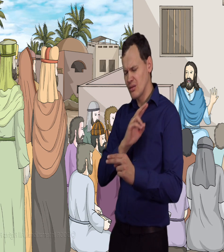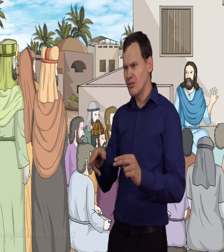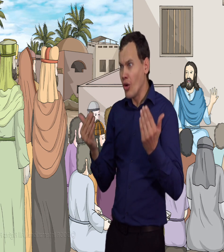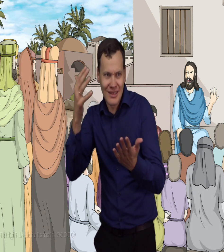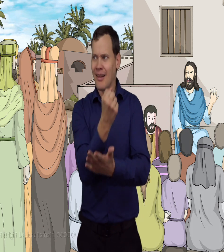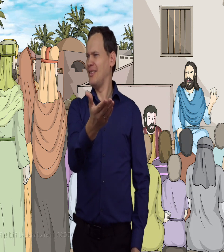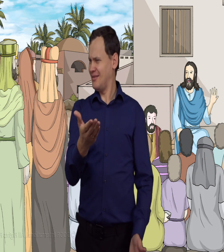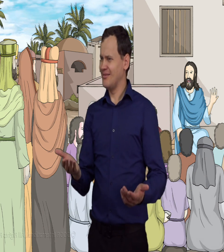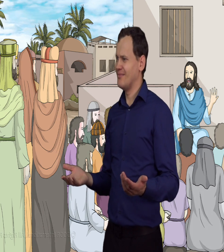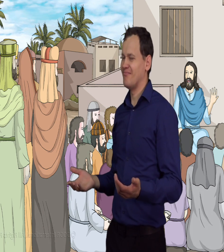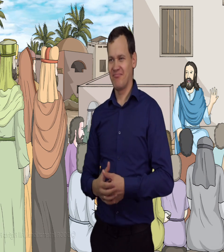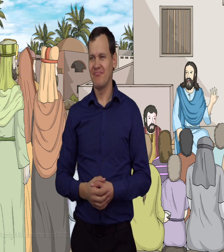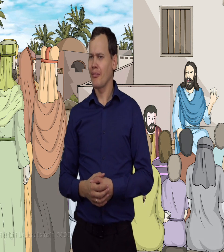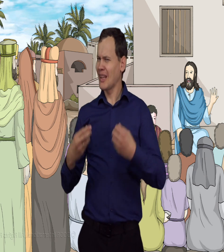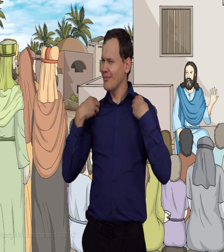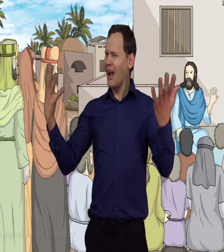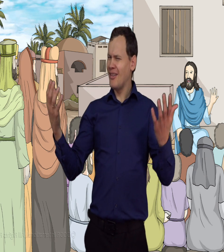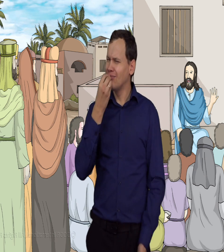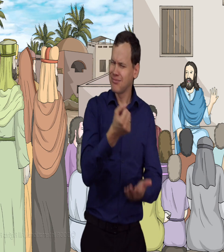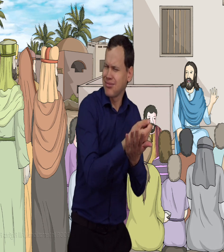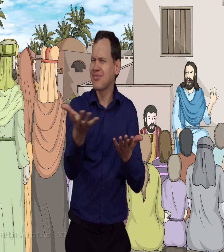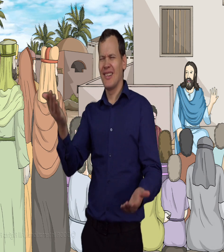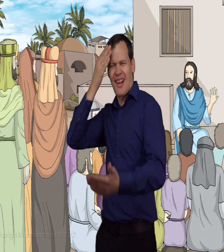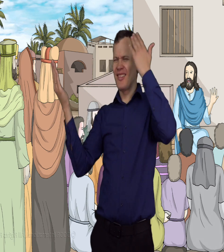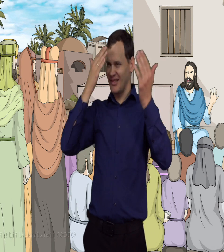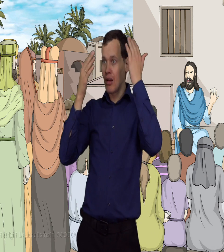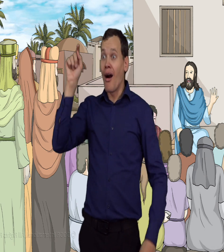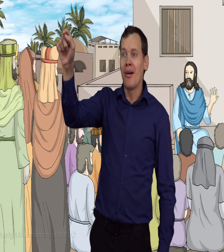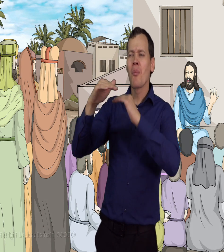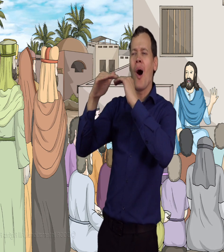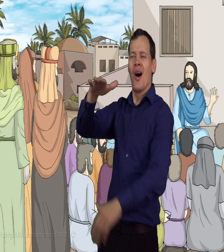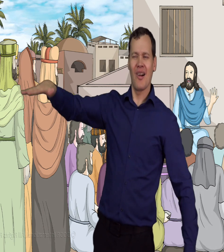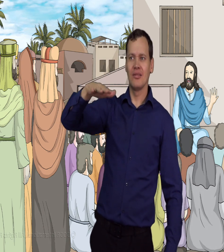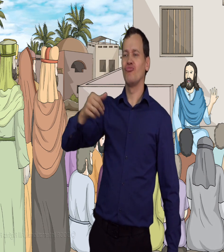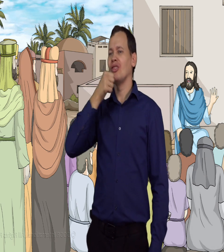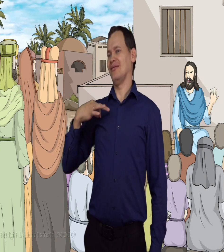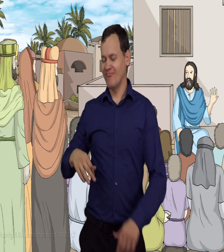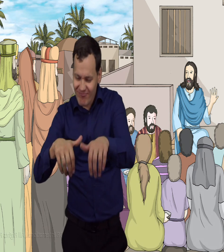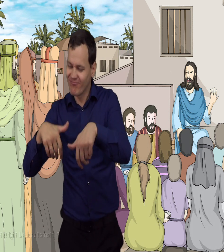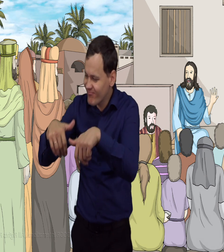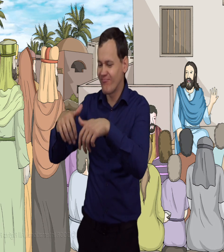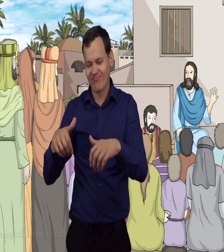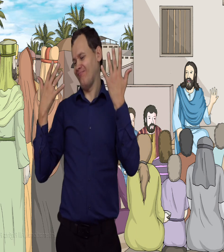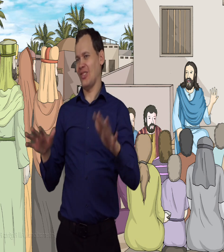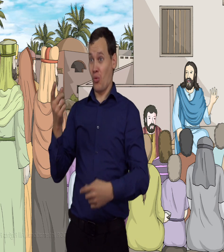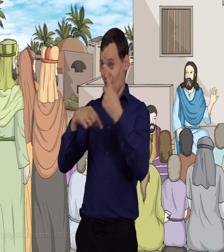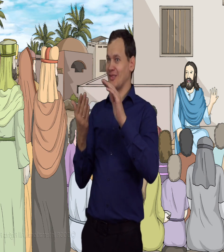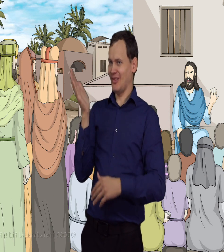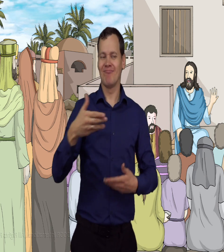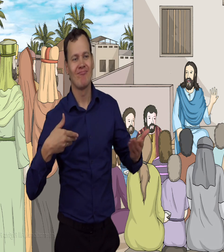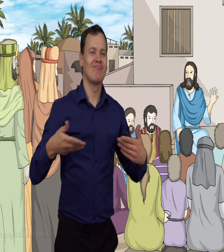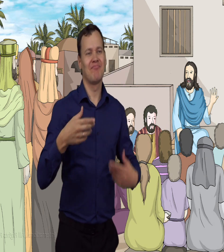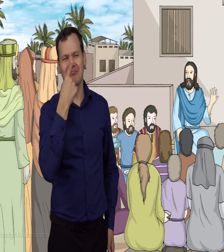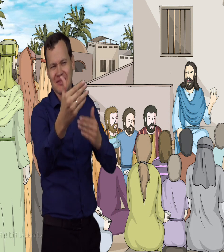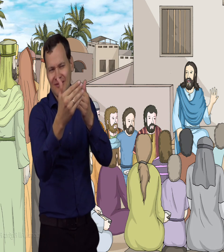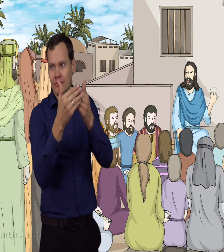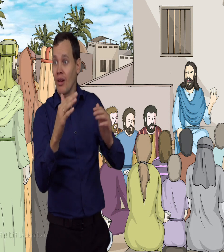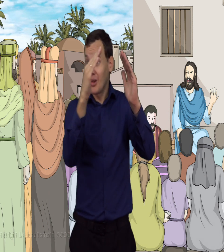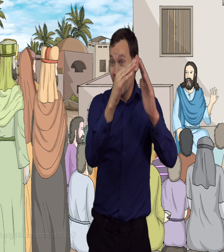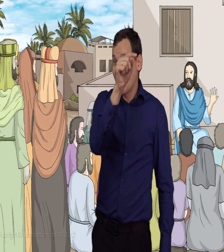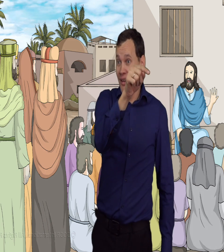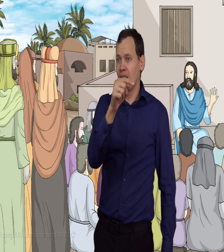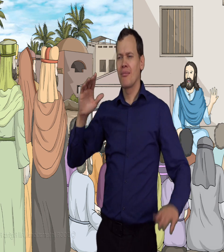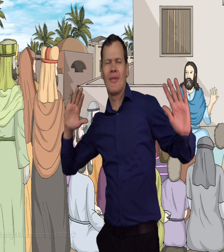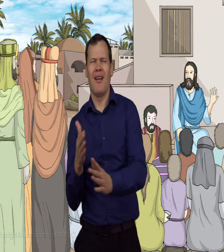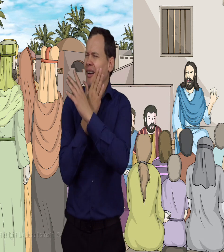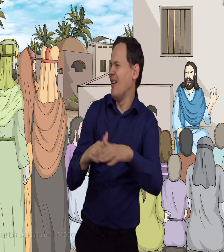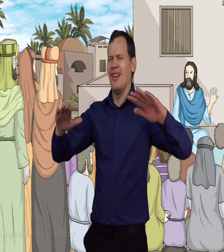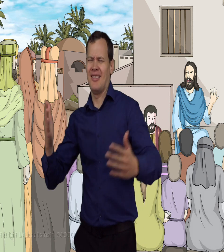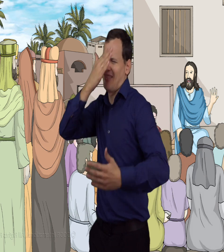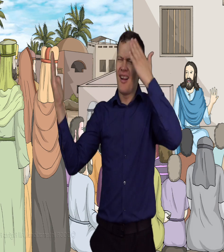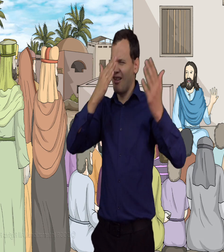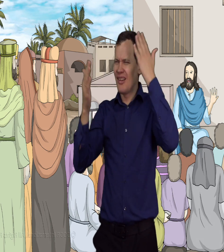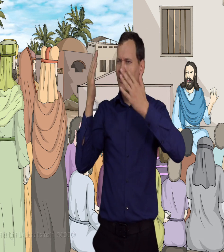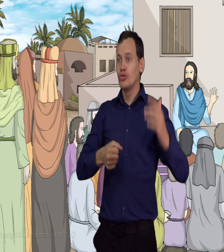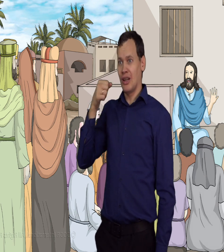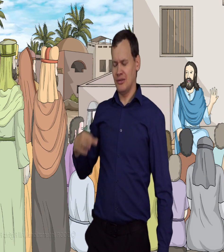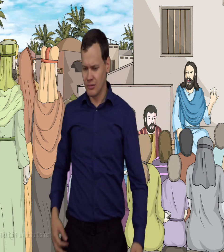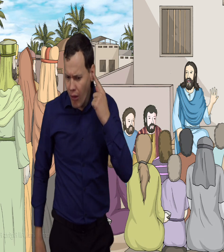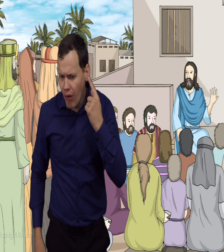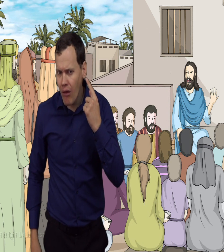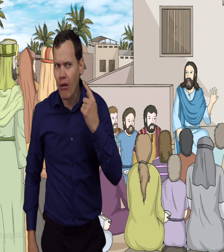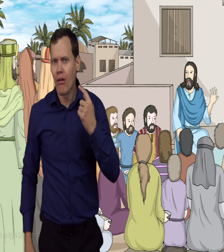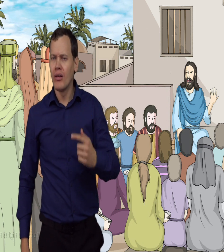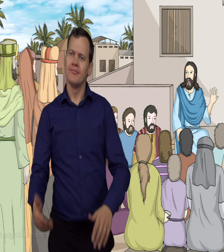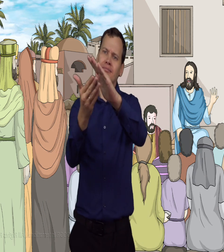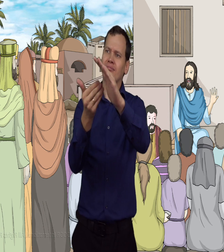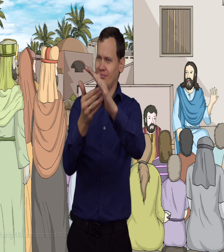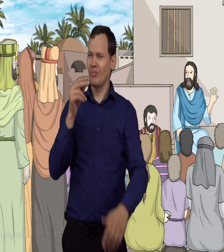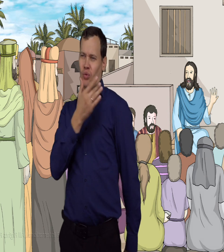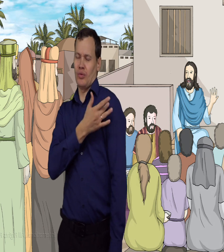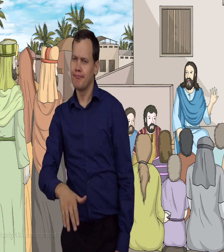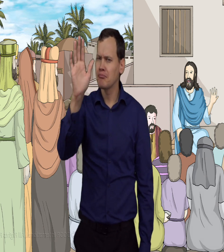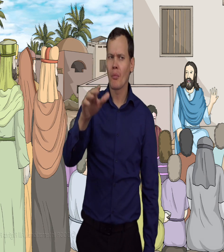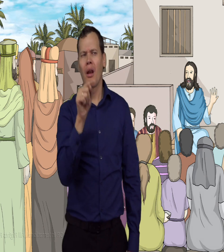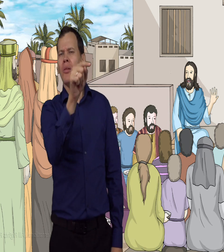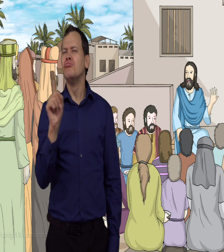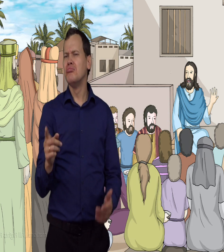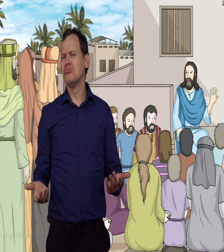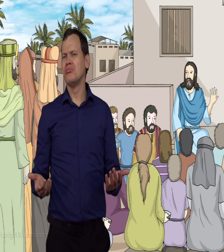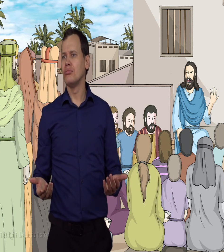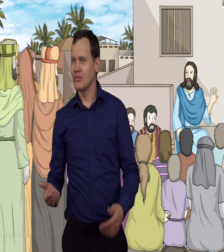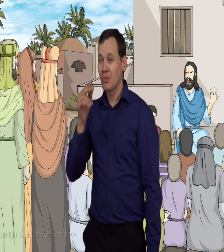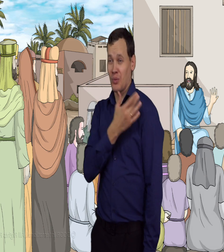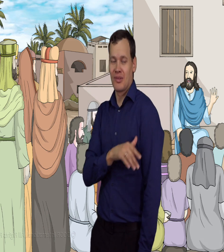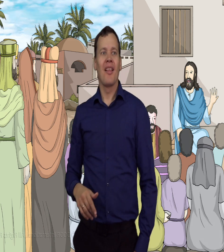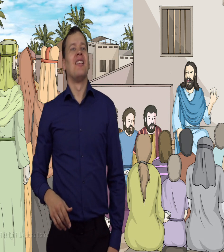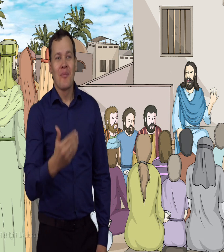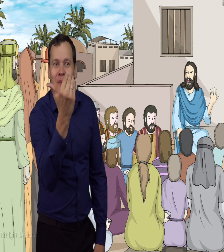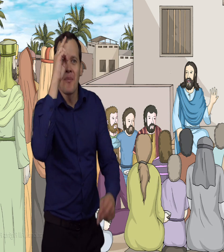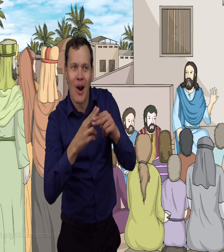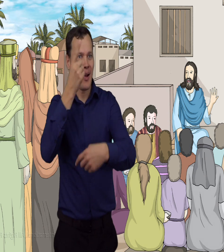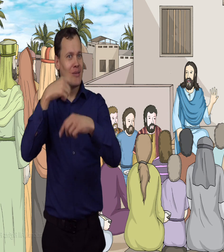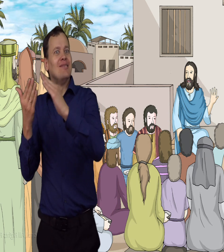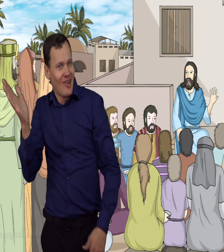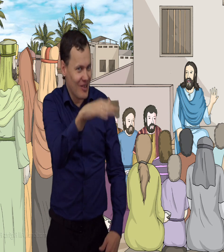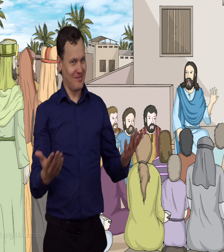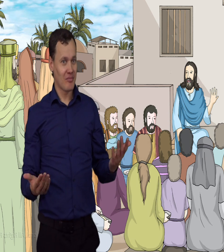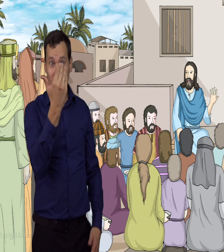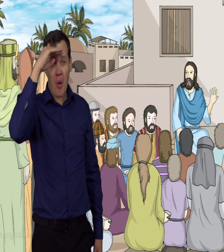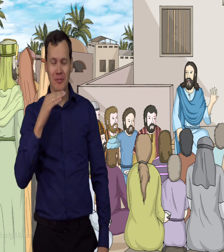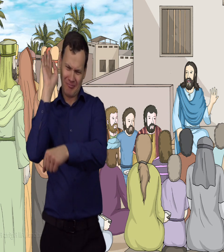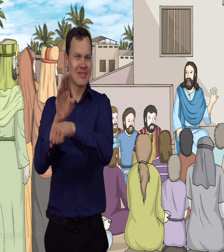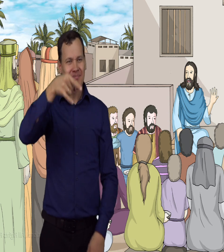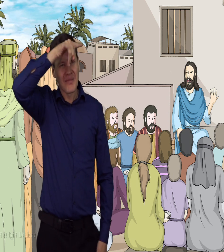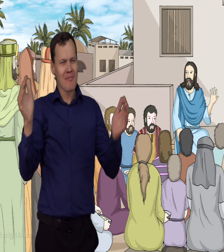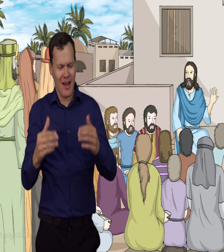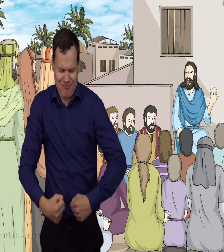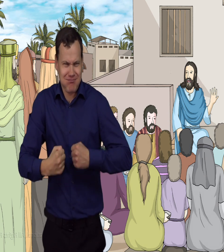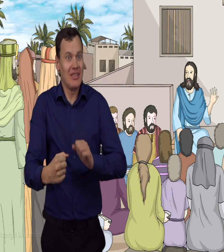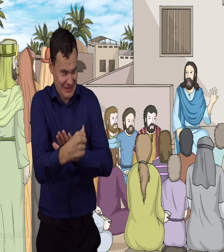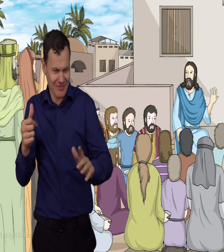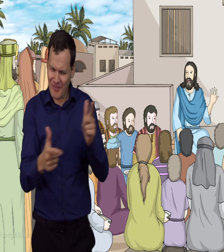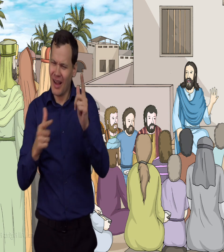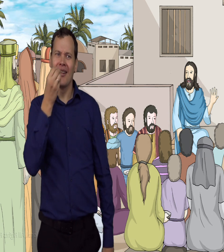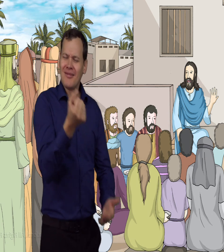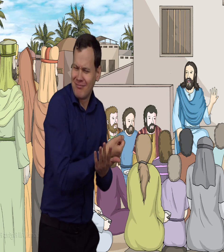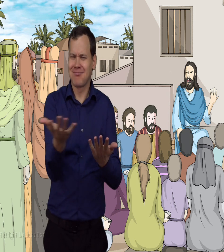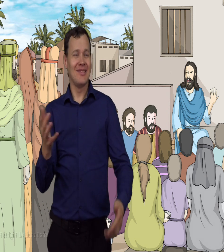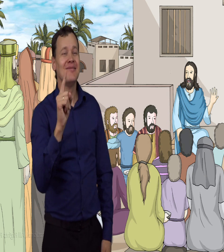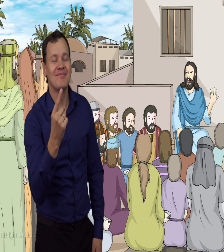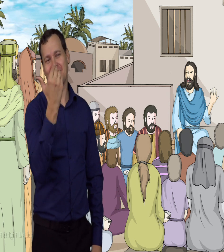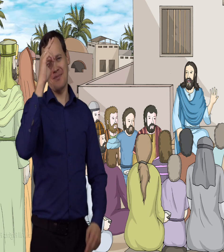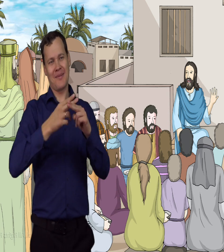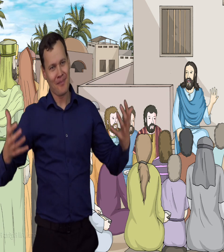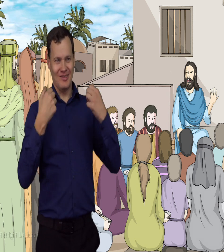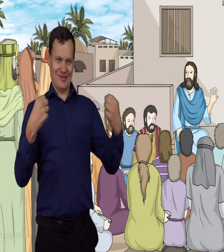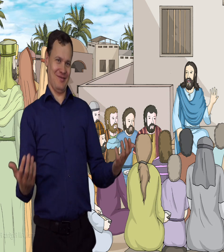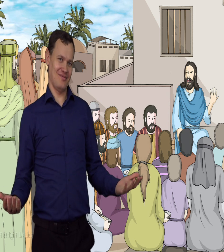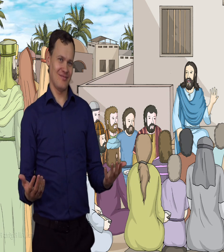He was lost and is found!’ So they began to celebrate. Meanwhile the older son was in the field, and as he approached the house, he heard music and dancing. So he called one of the servants and asked what was going on.